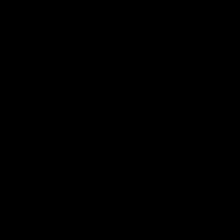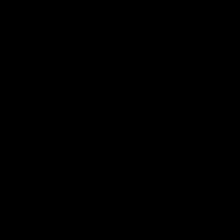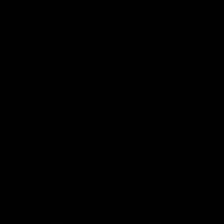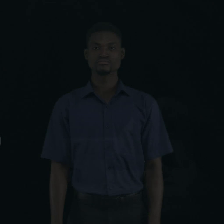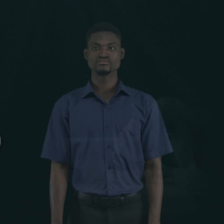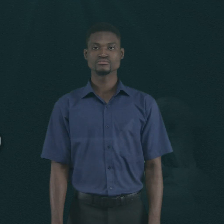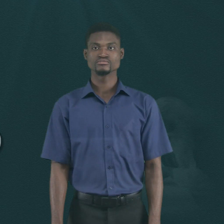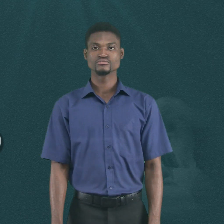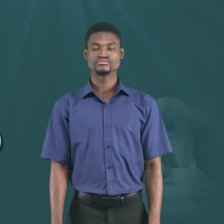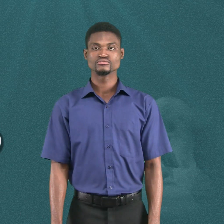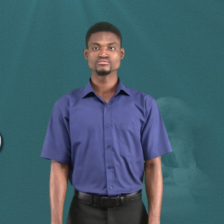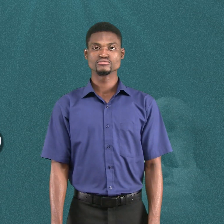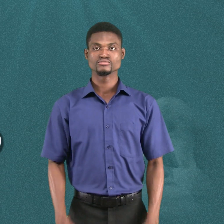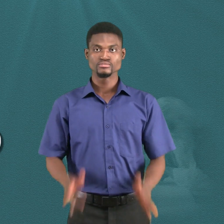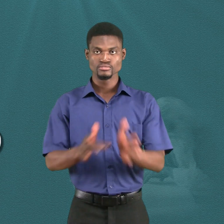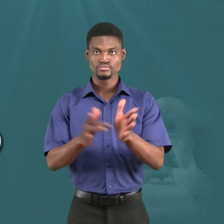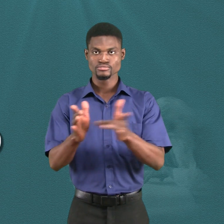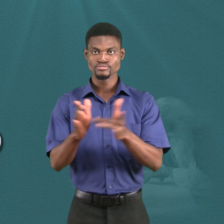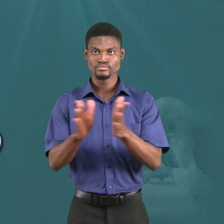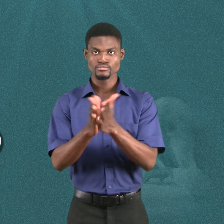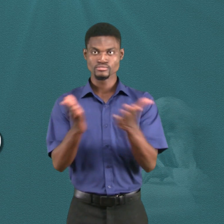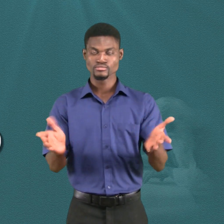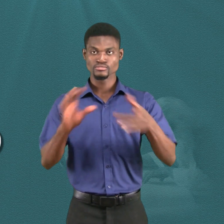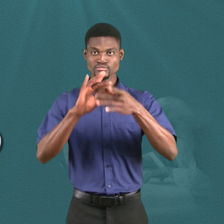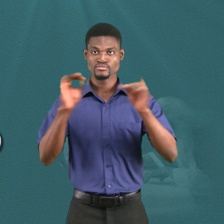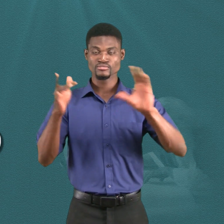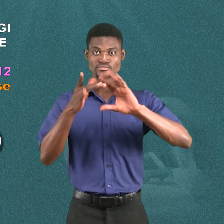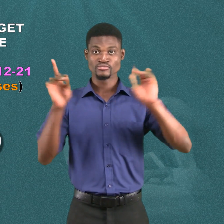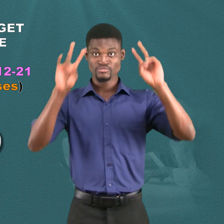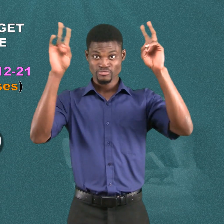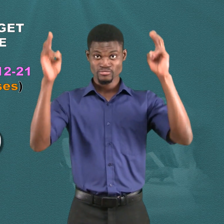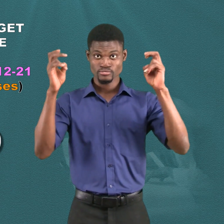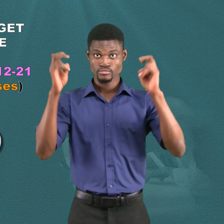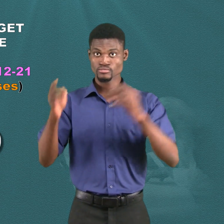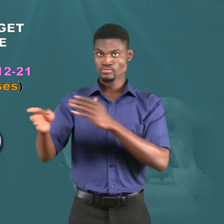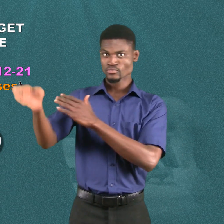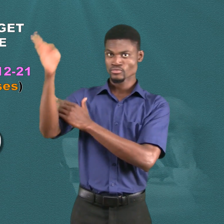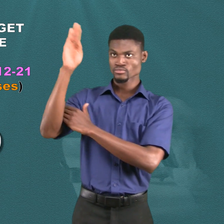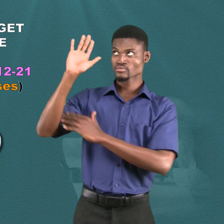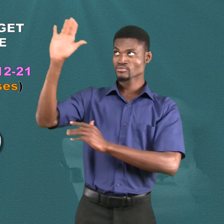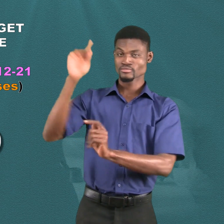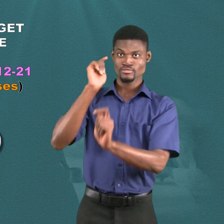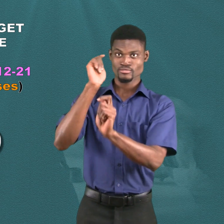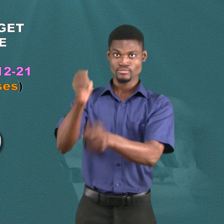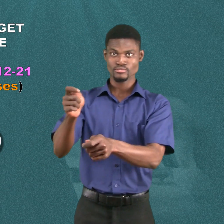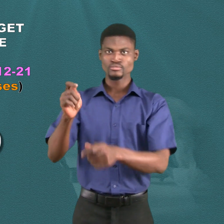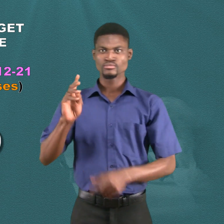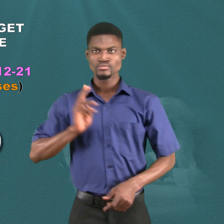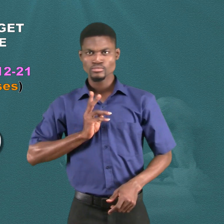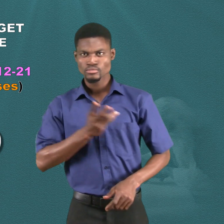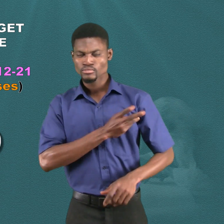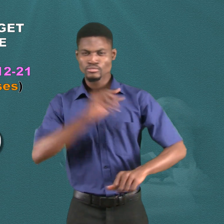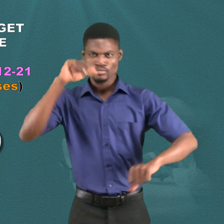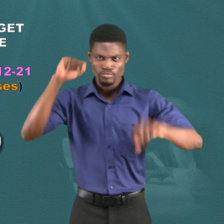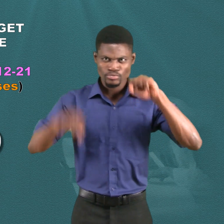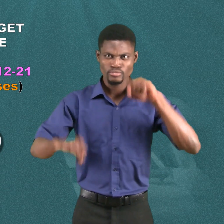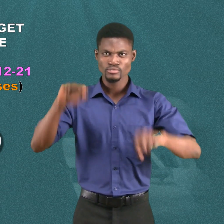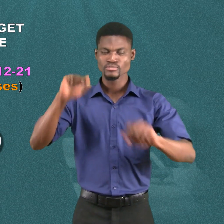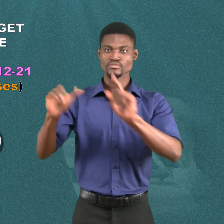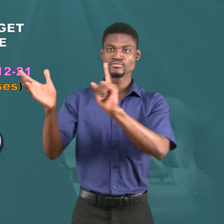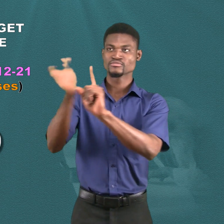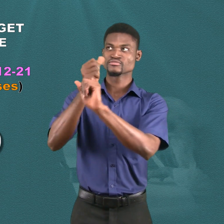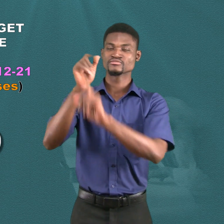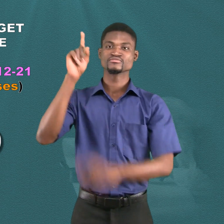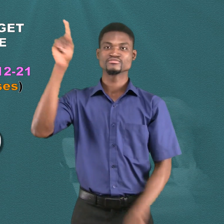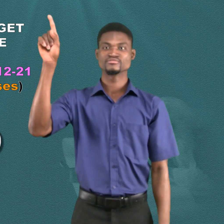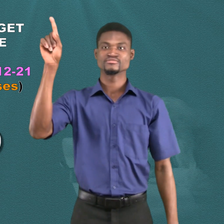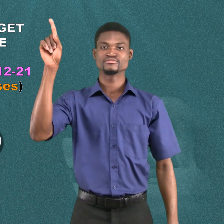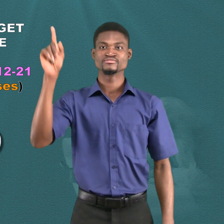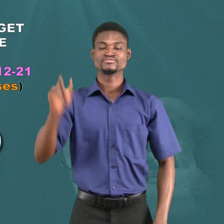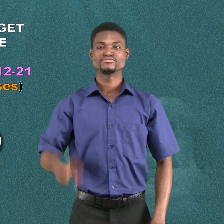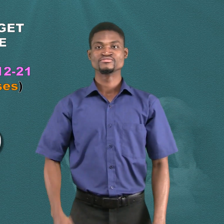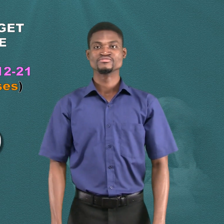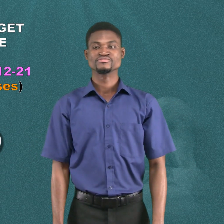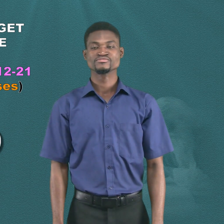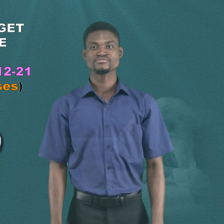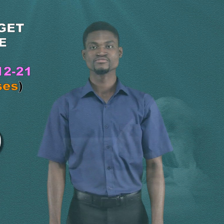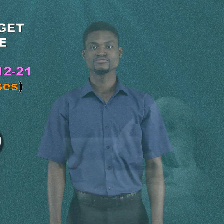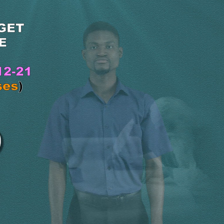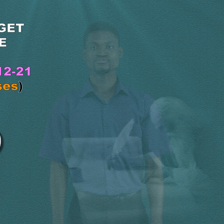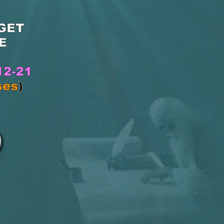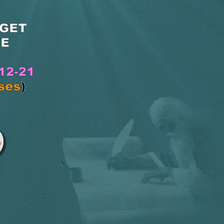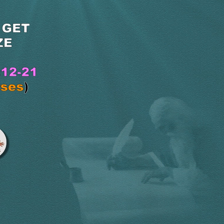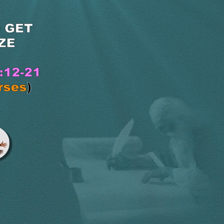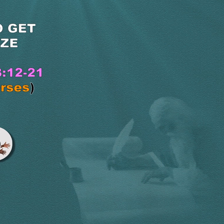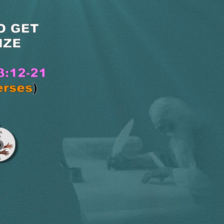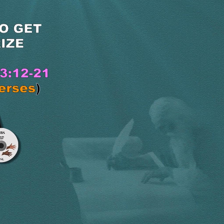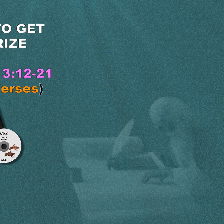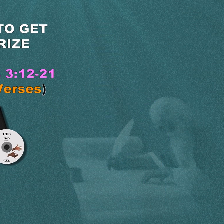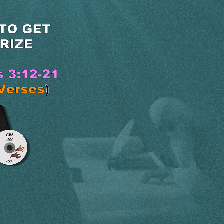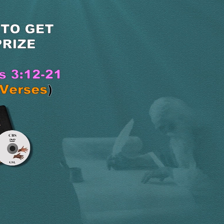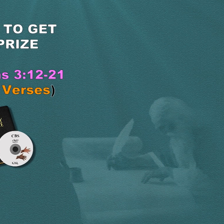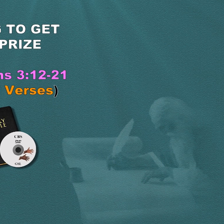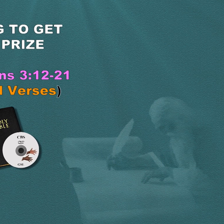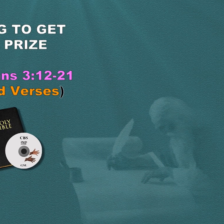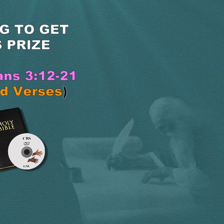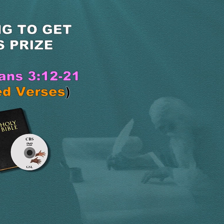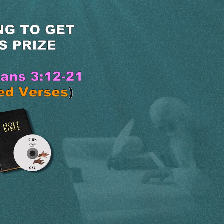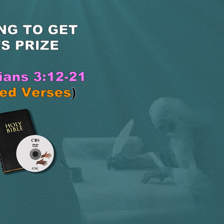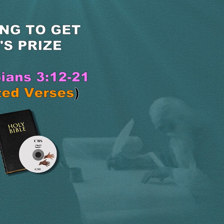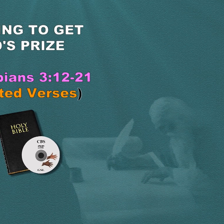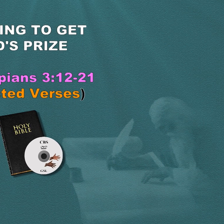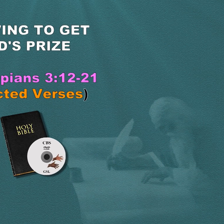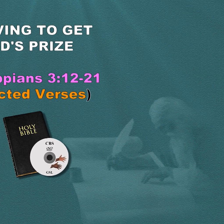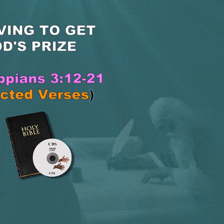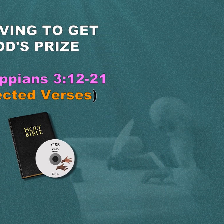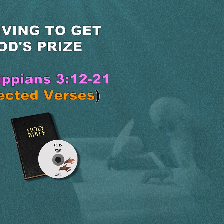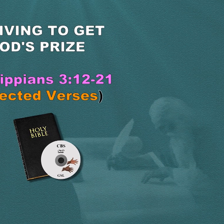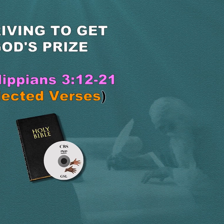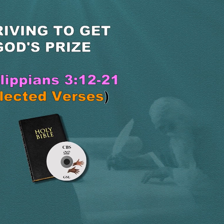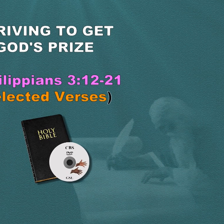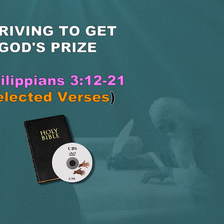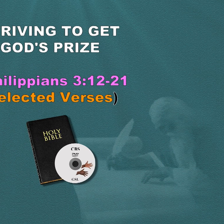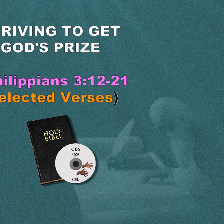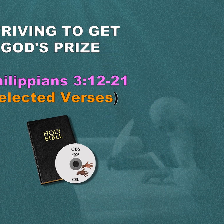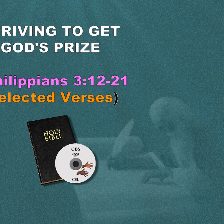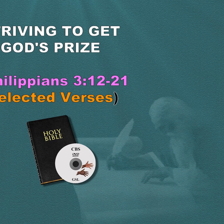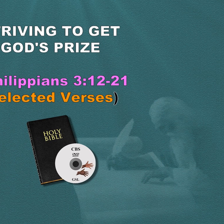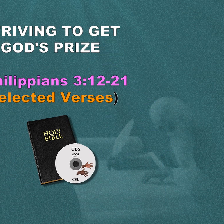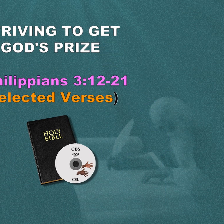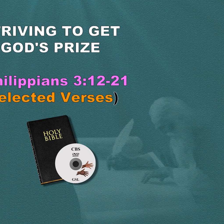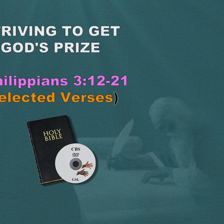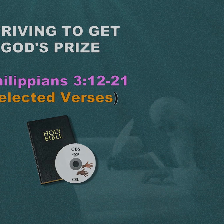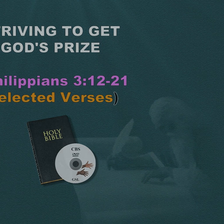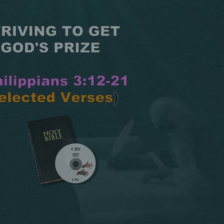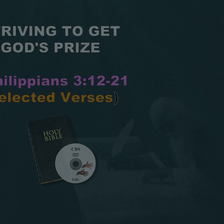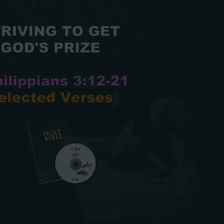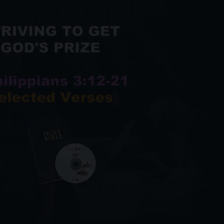Striving to get God's prize